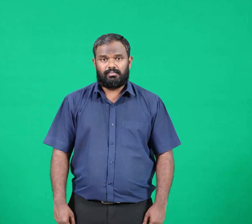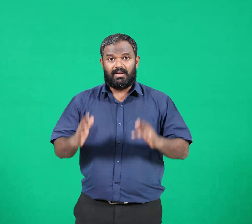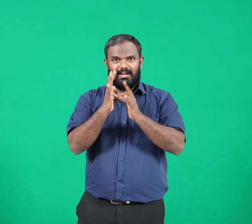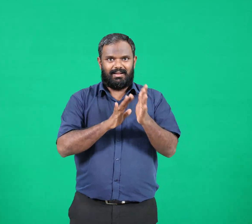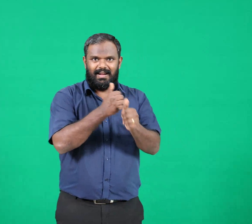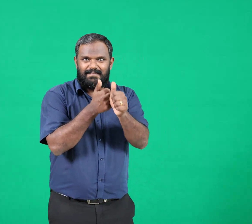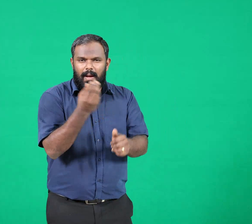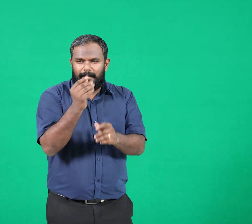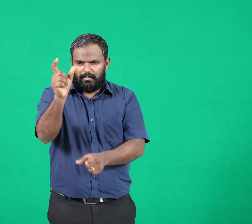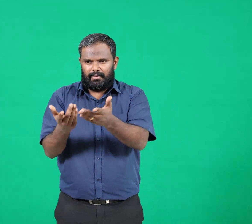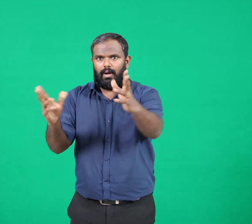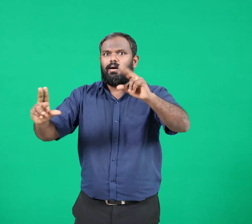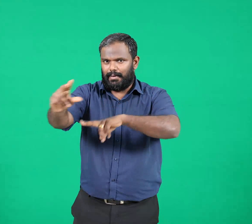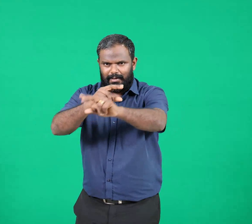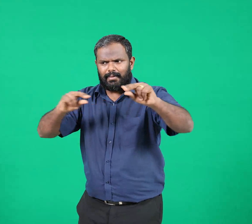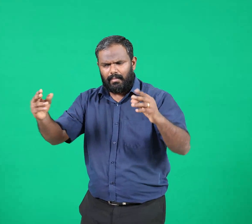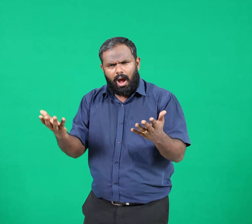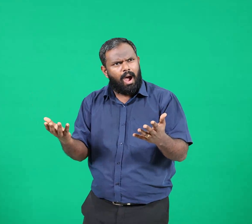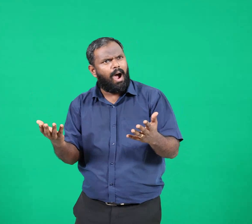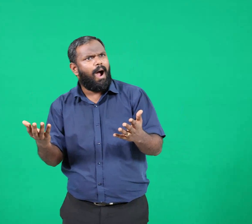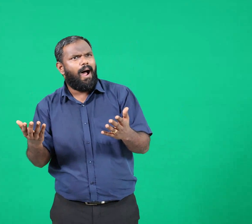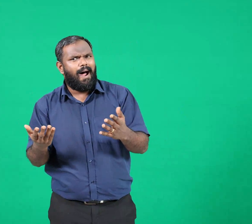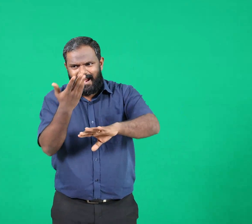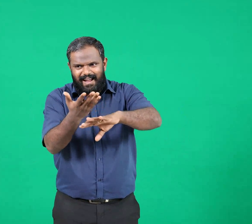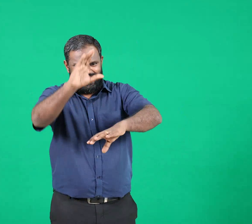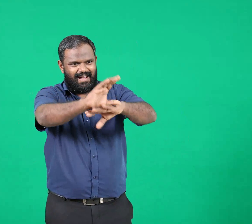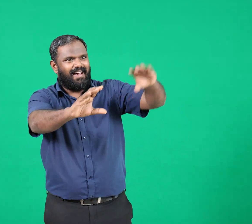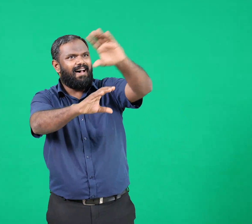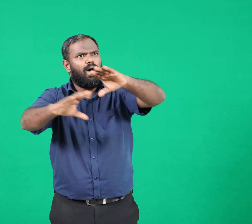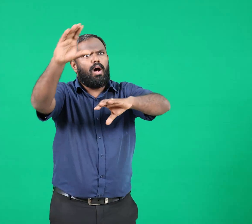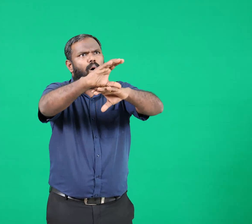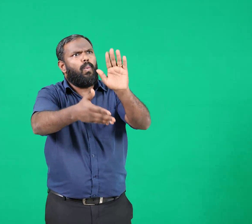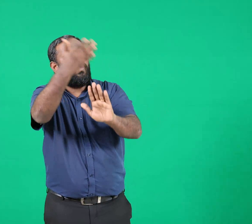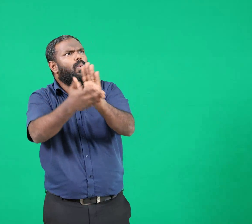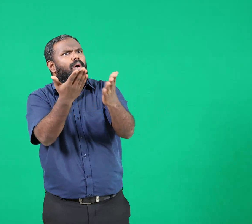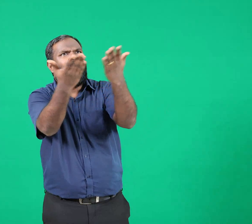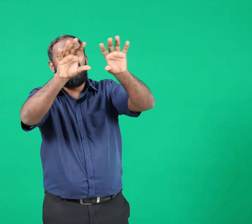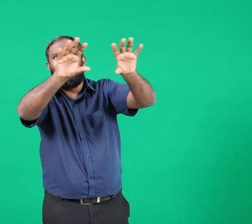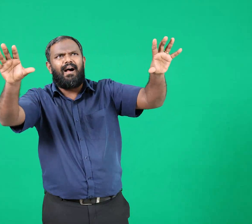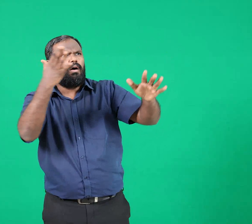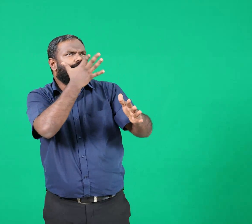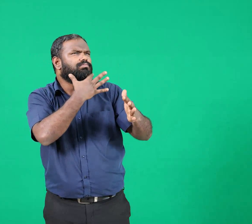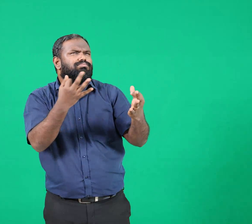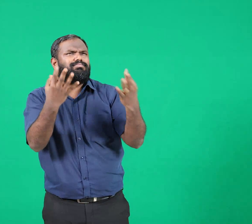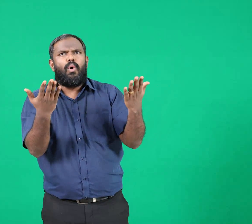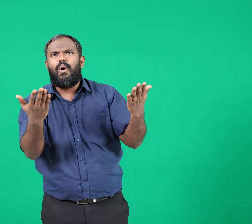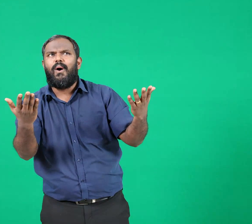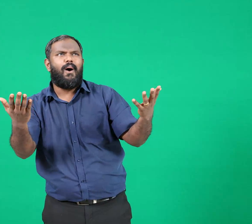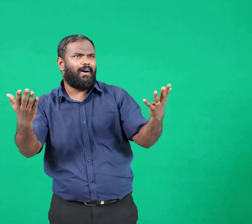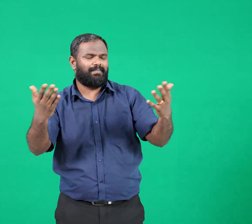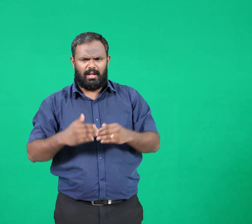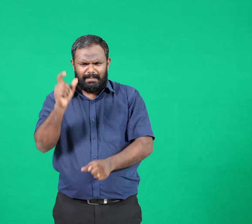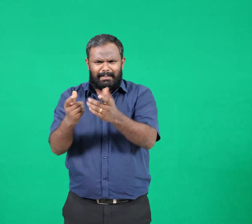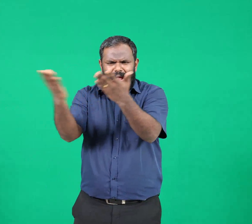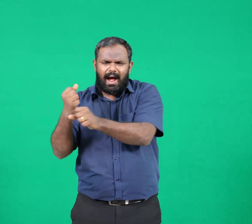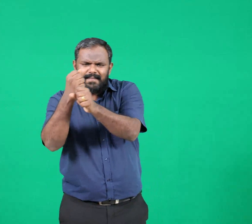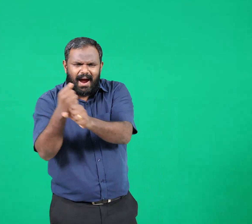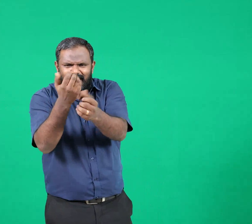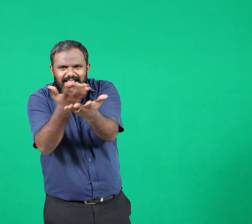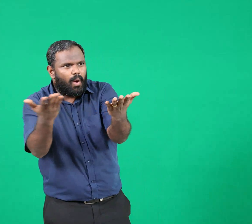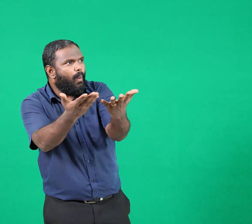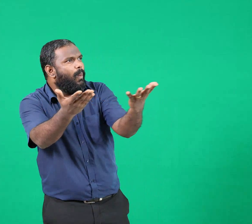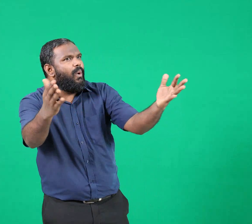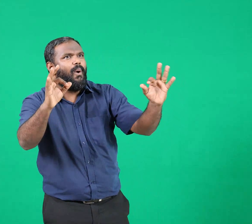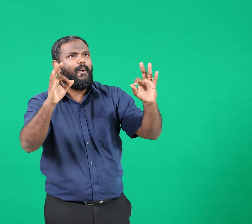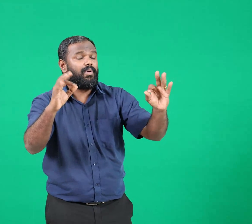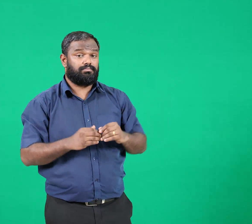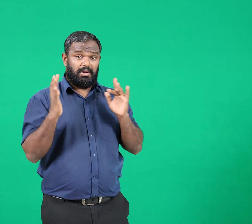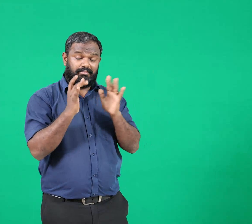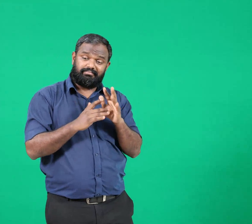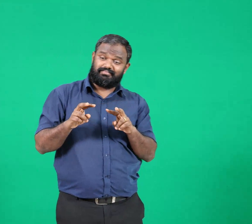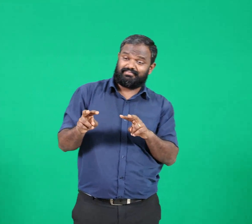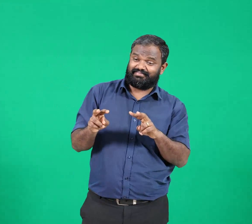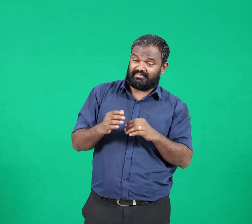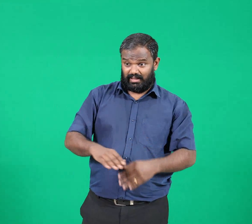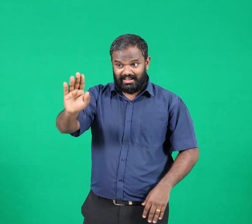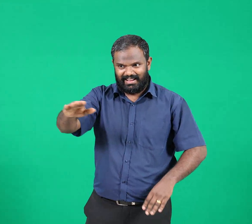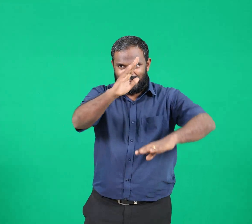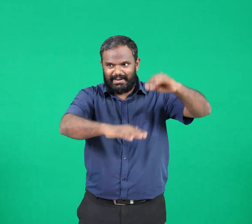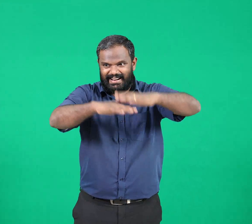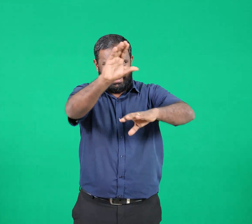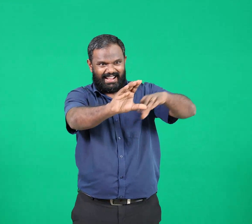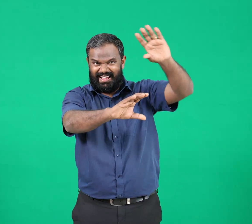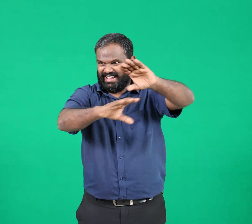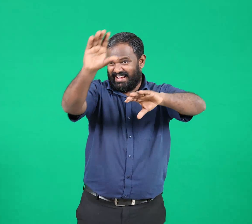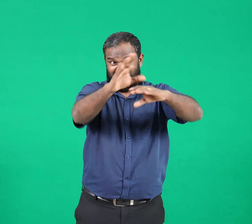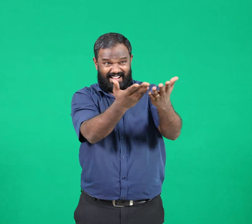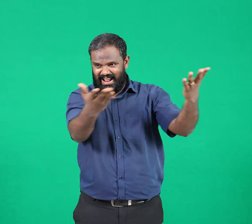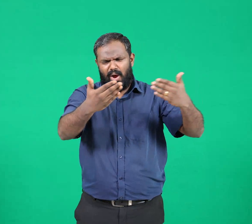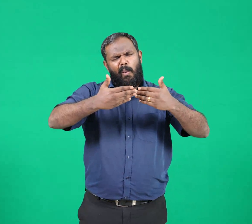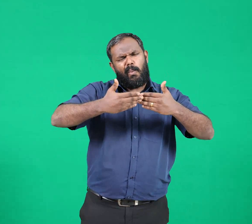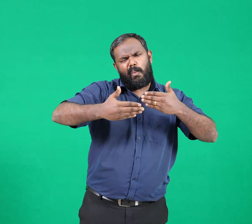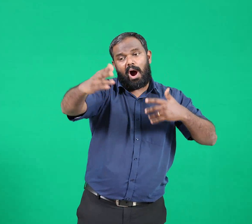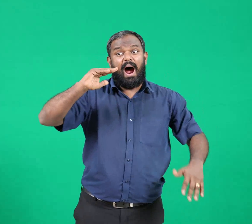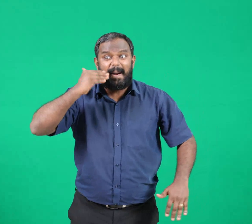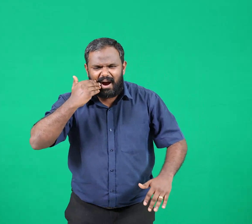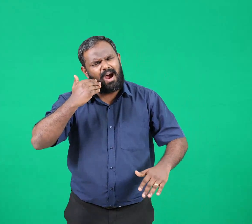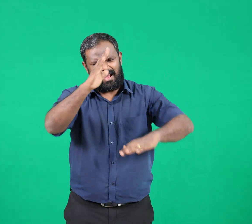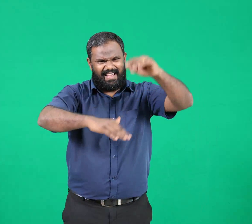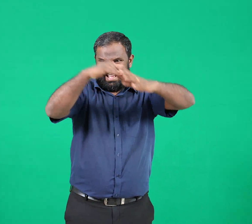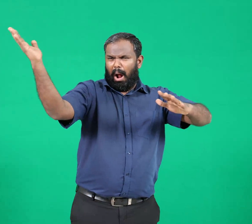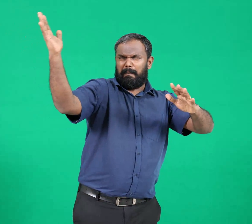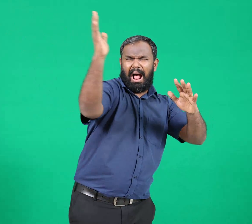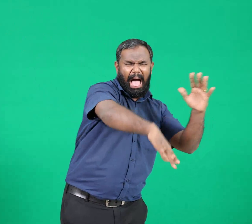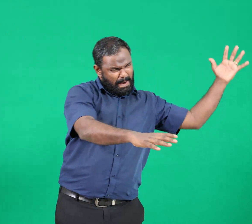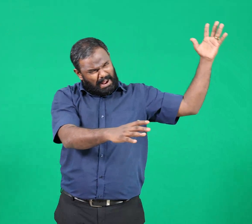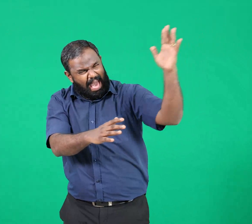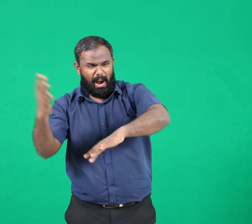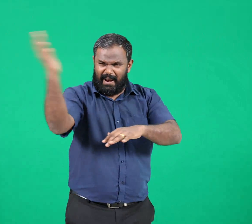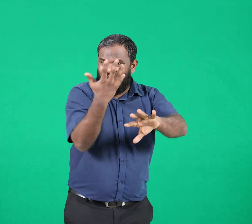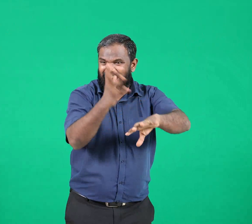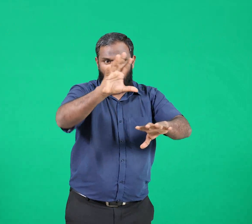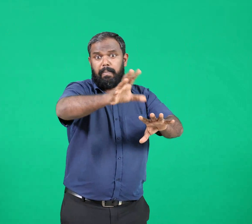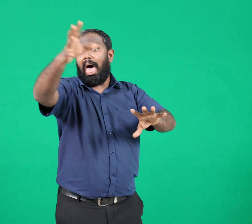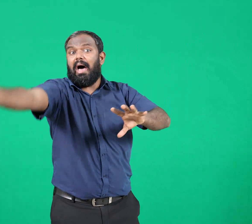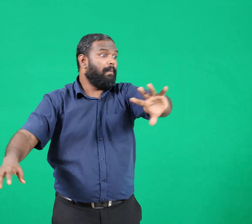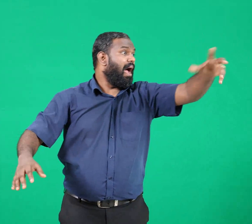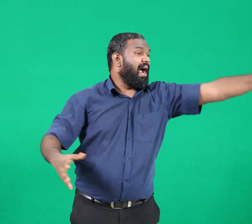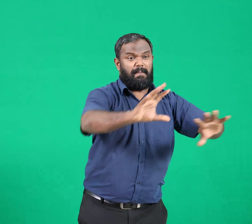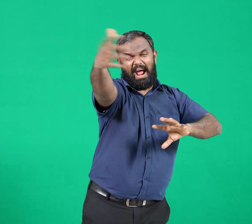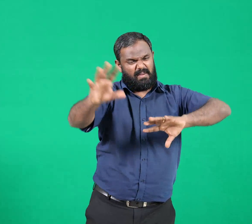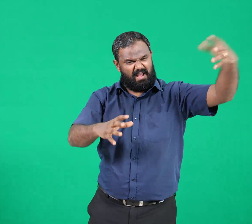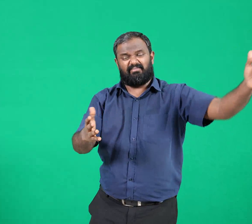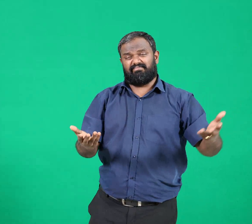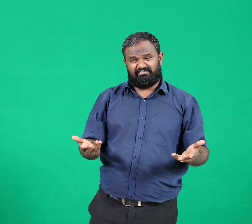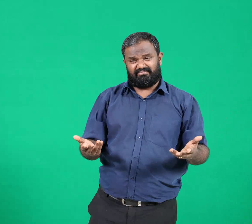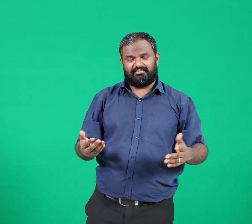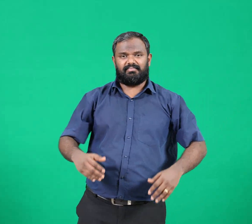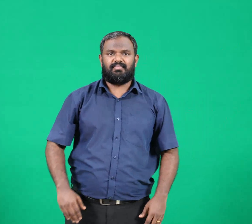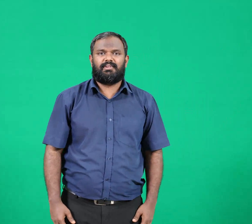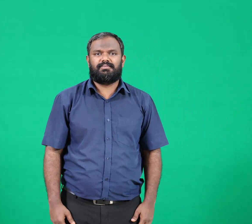As some of the disciples were remarking how the temple was adorned with beautiful stones and consecrated gifts, Jesus said, "As for what you see here, the time will come when not one stone will be left on another;